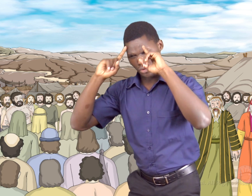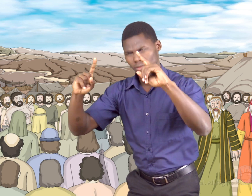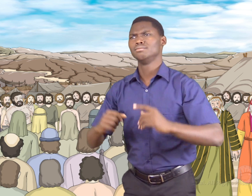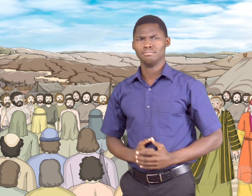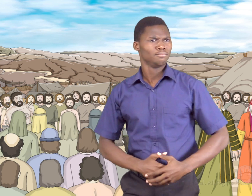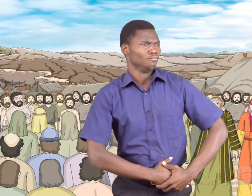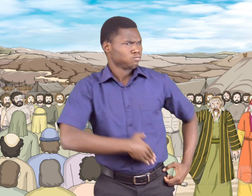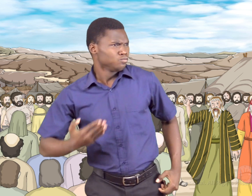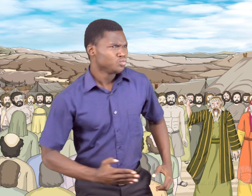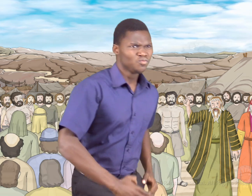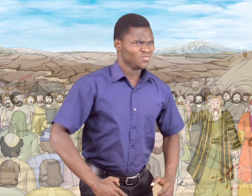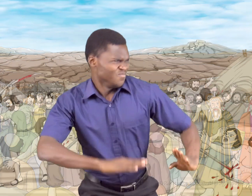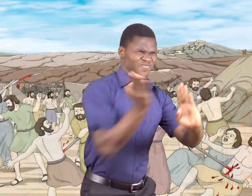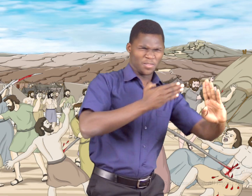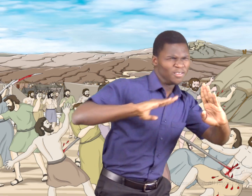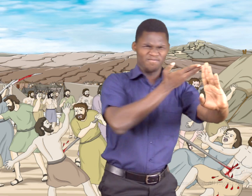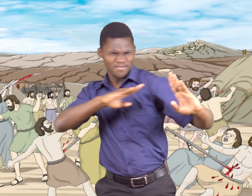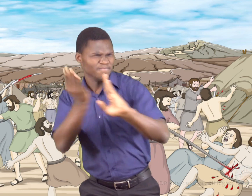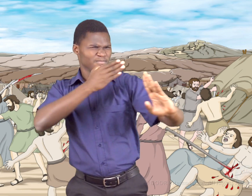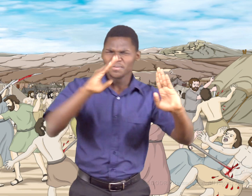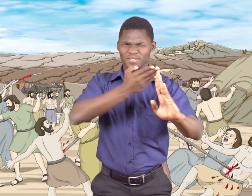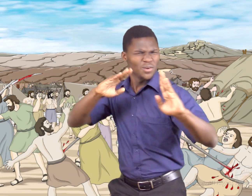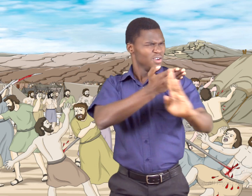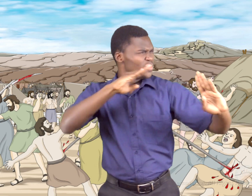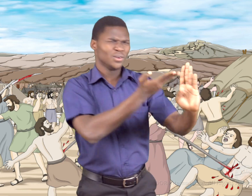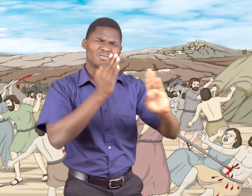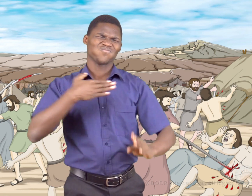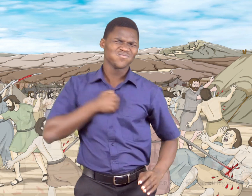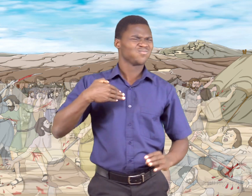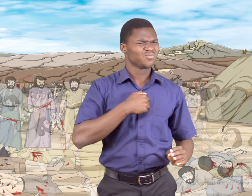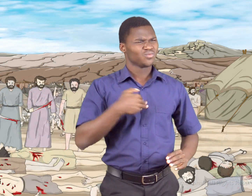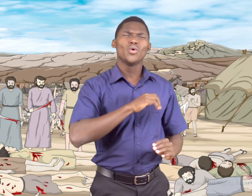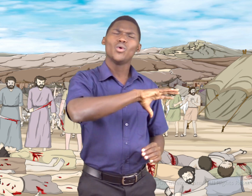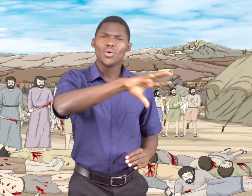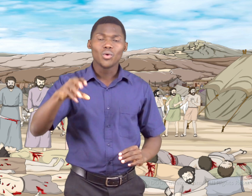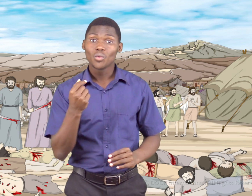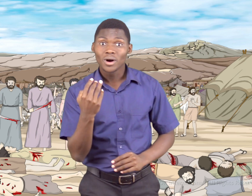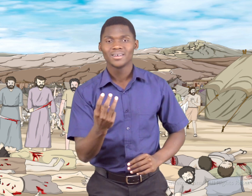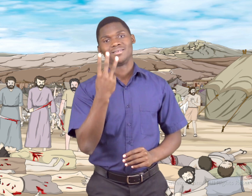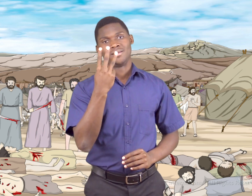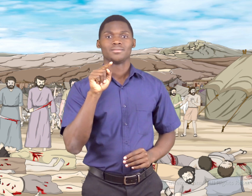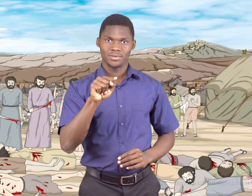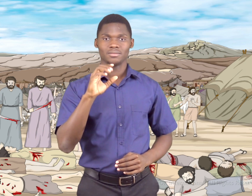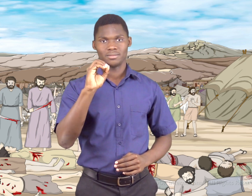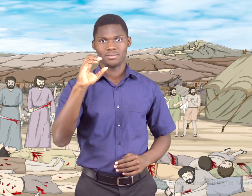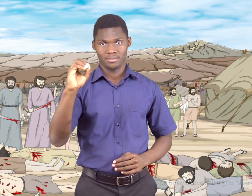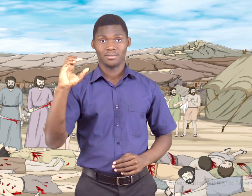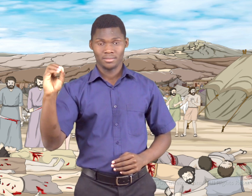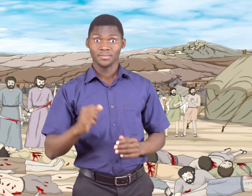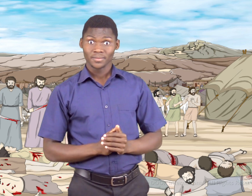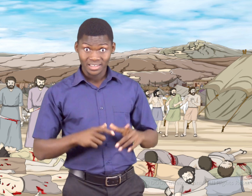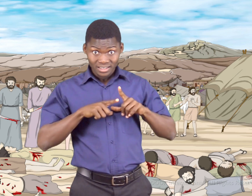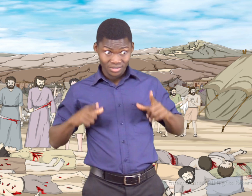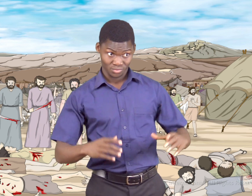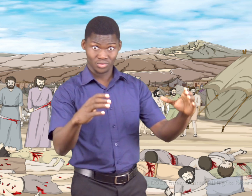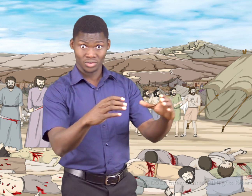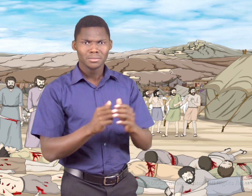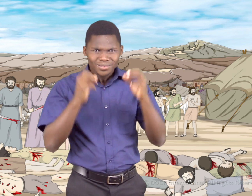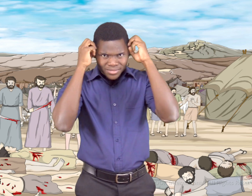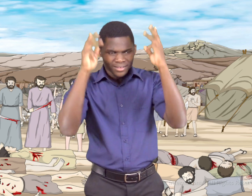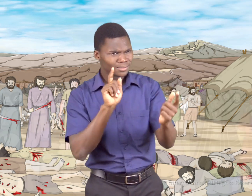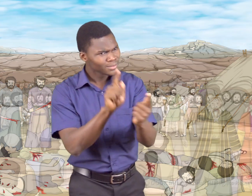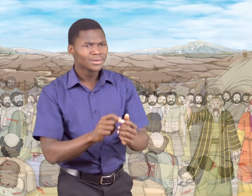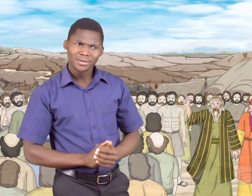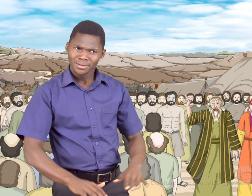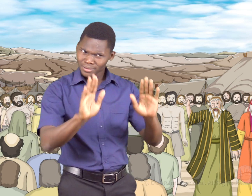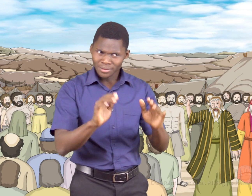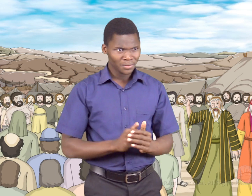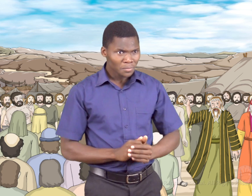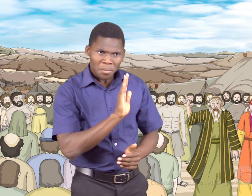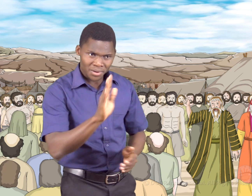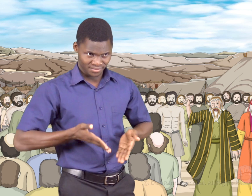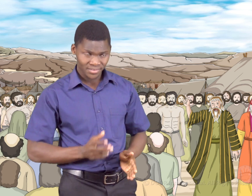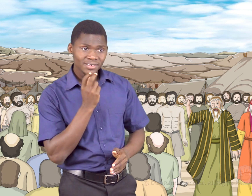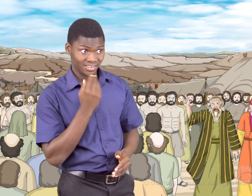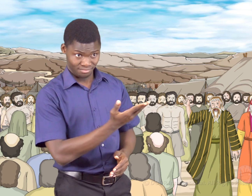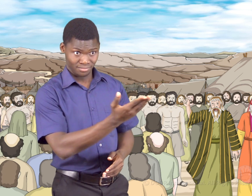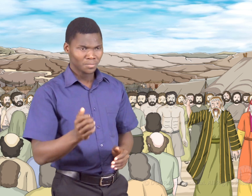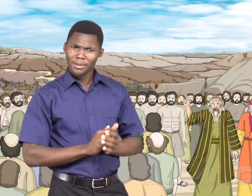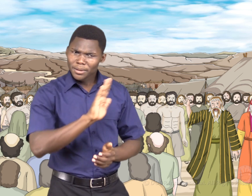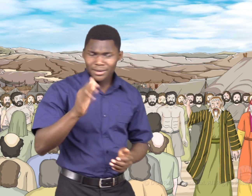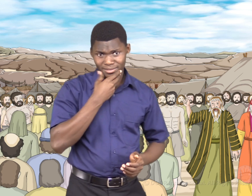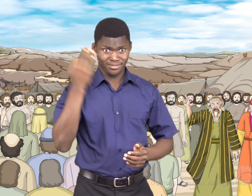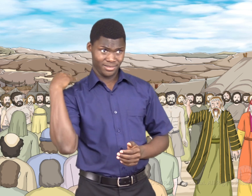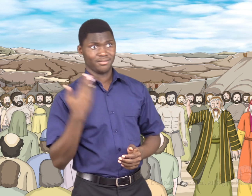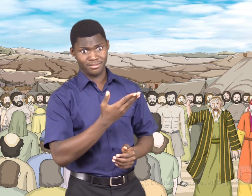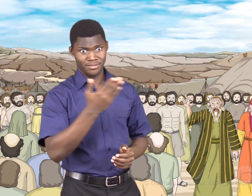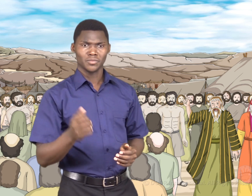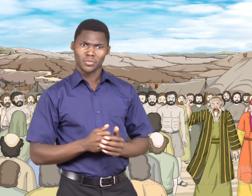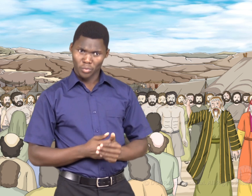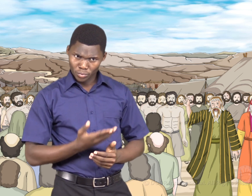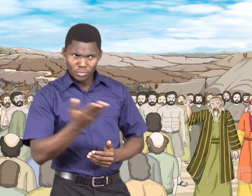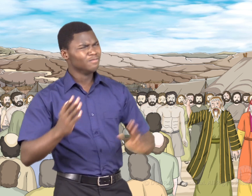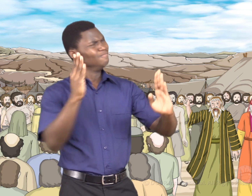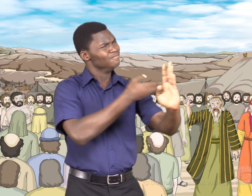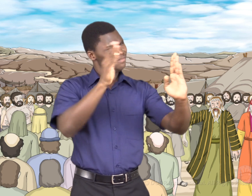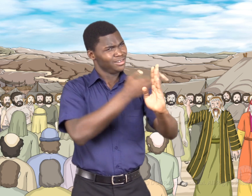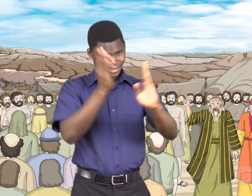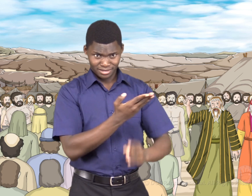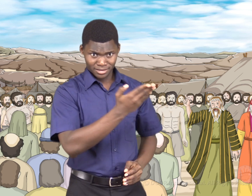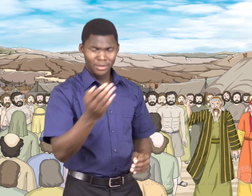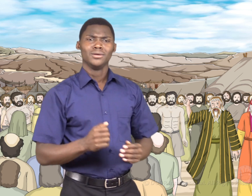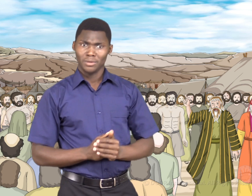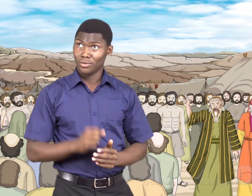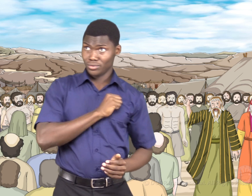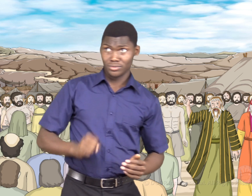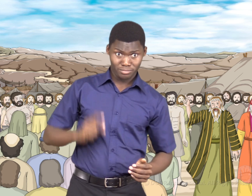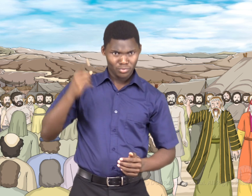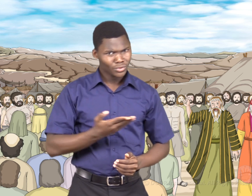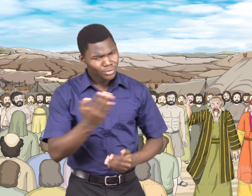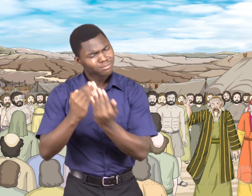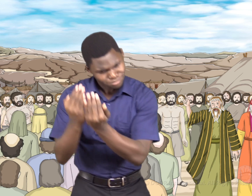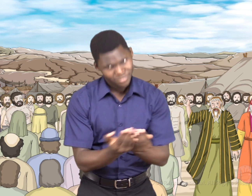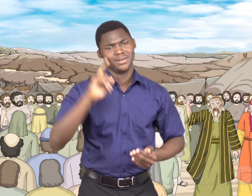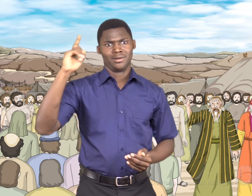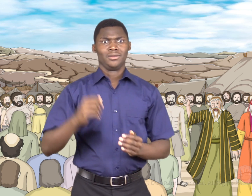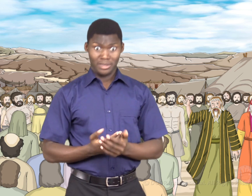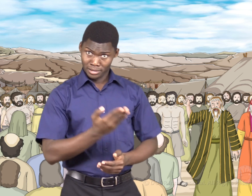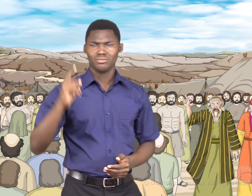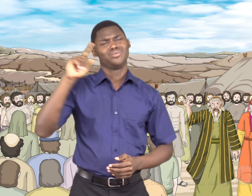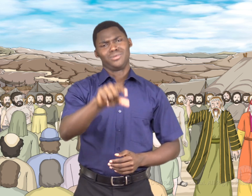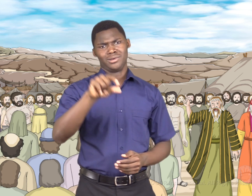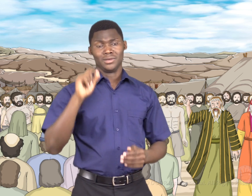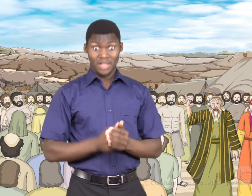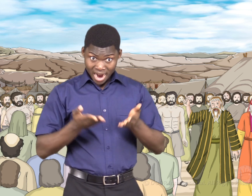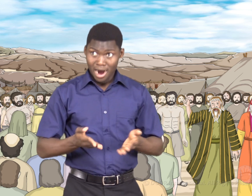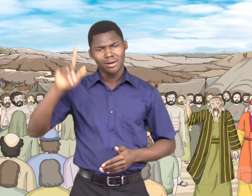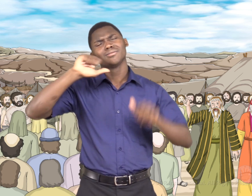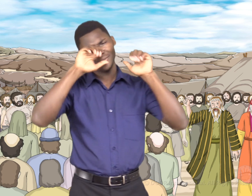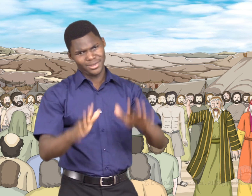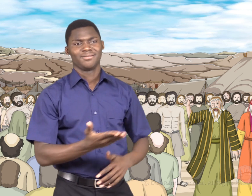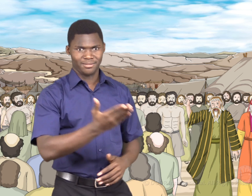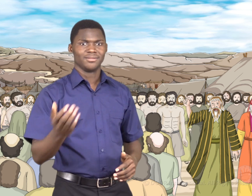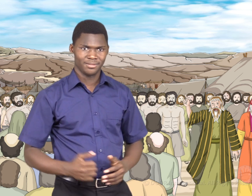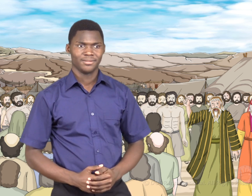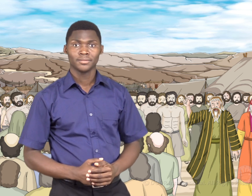He told them, “This is what the LORD, the God of Israel, says: ‘Each of you men is to fasten his sword to his side, go back and forth through the camp from gate to gate, and slay his brother, his friend, and his neighbor.’” The Levites did as Moses commanded, and that day about three thousand of the people fell dead.